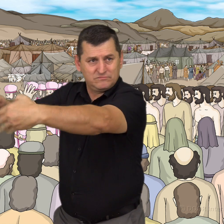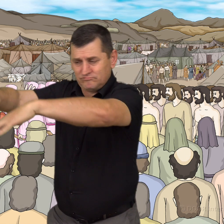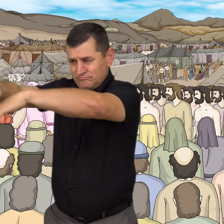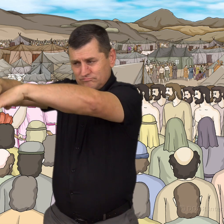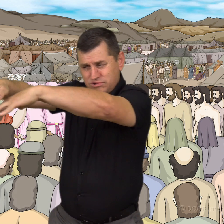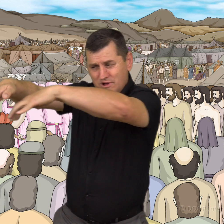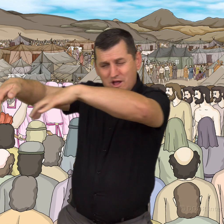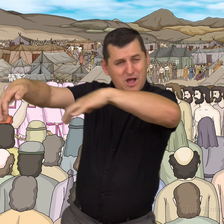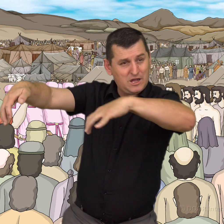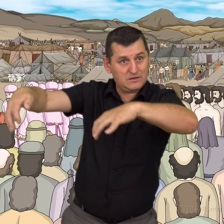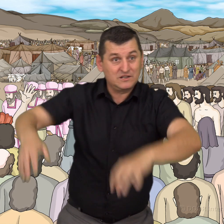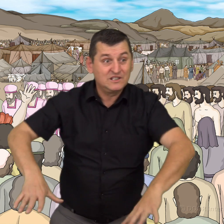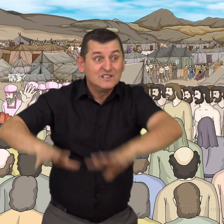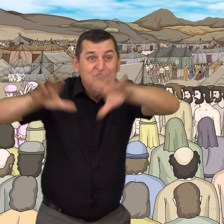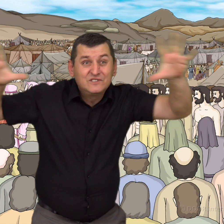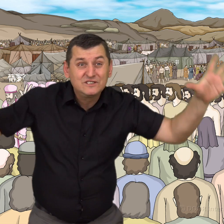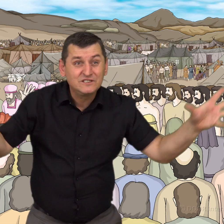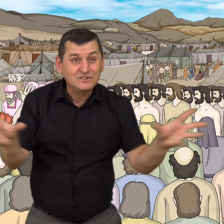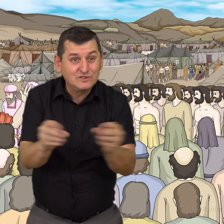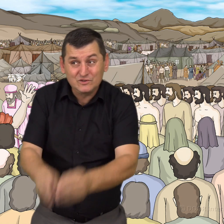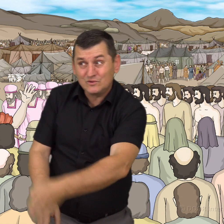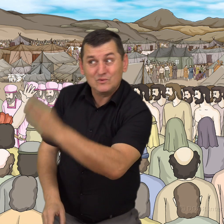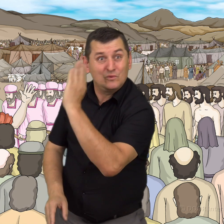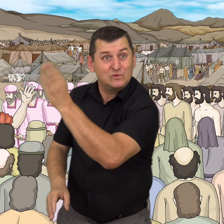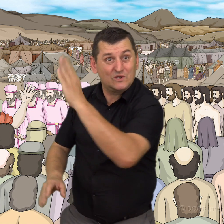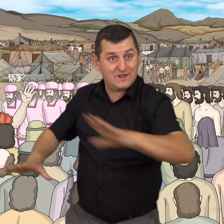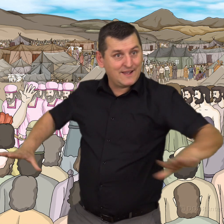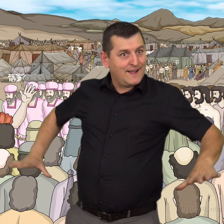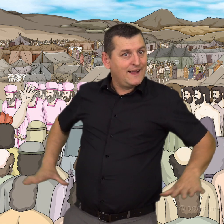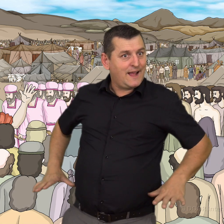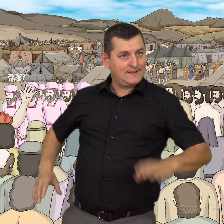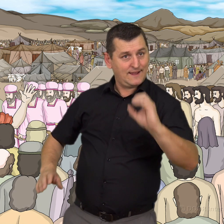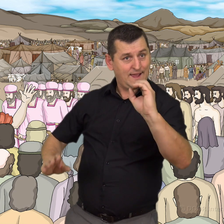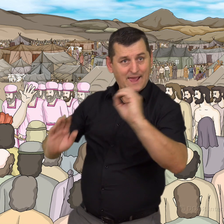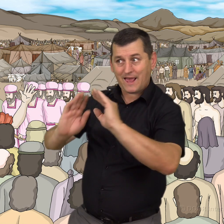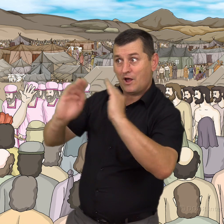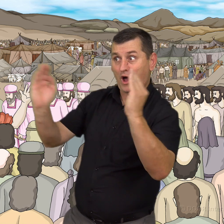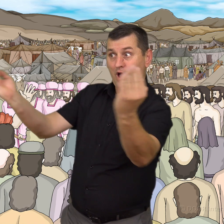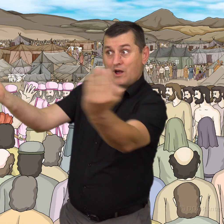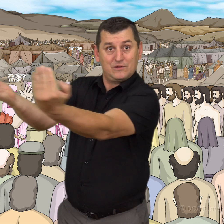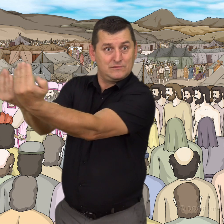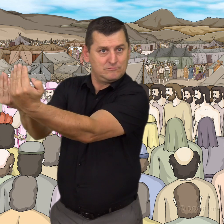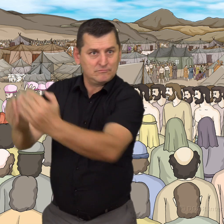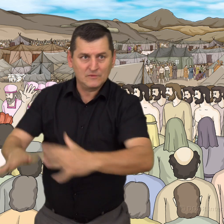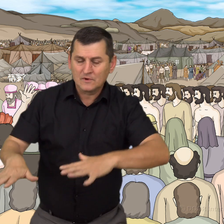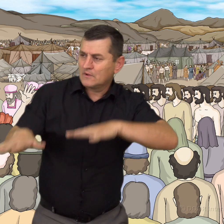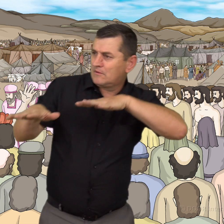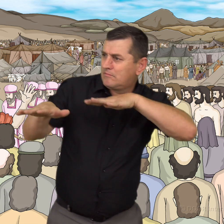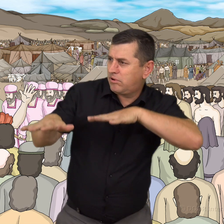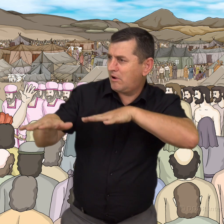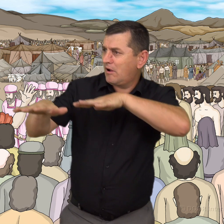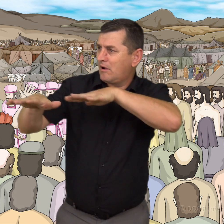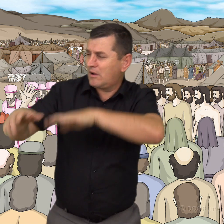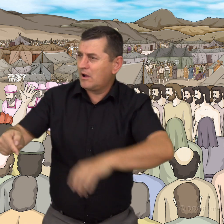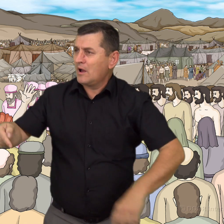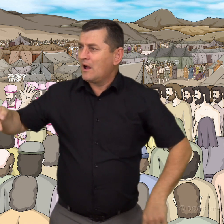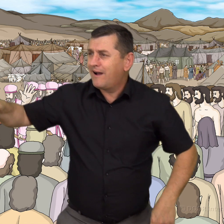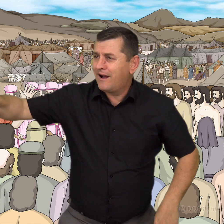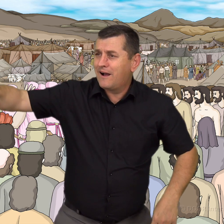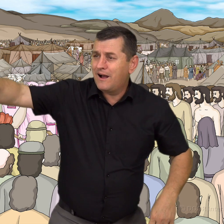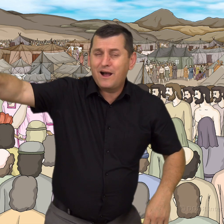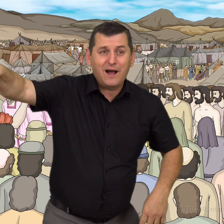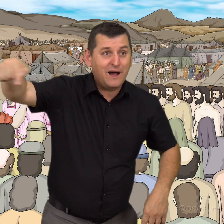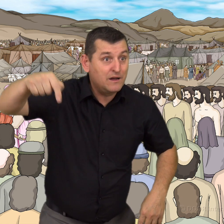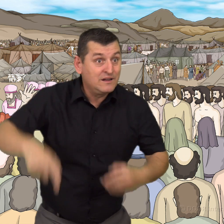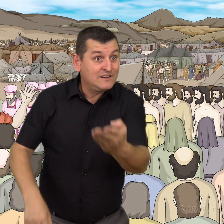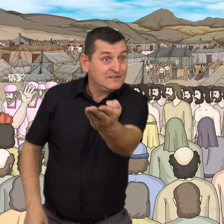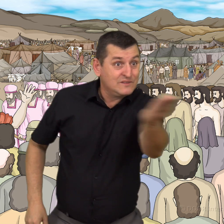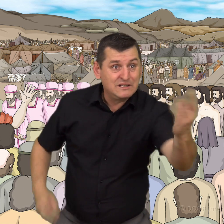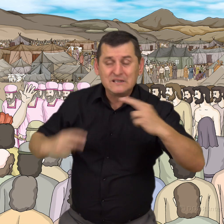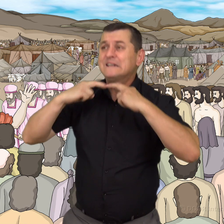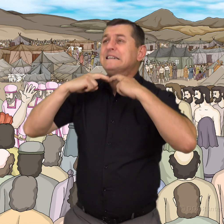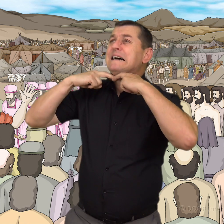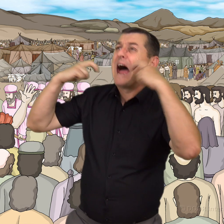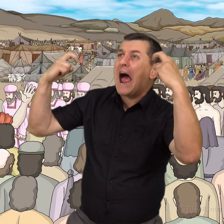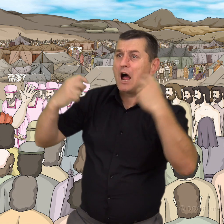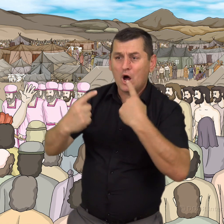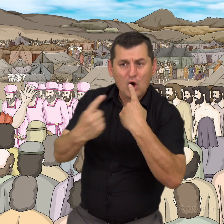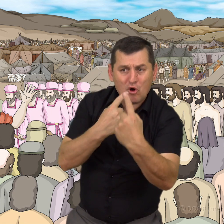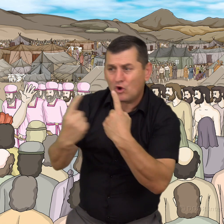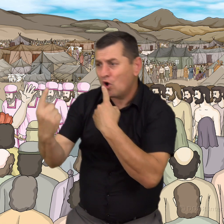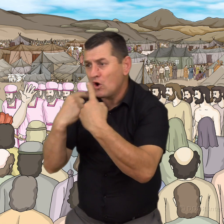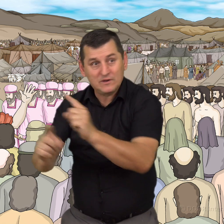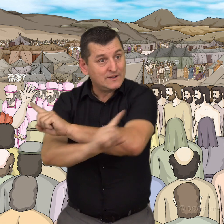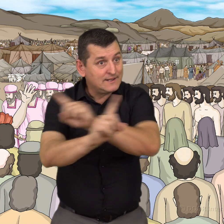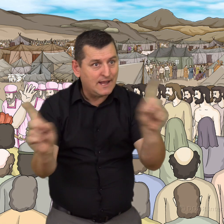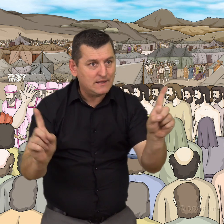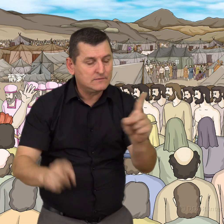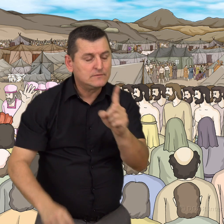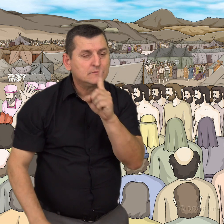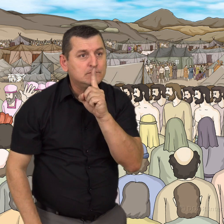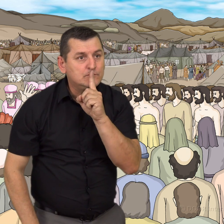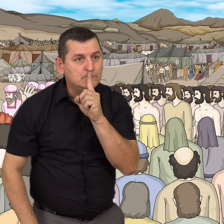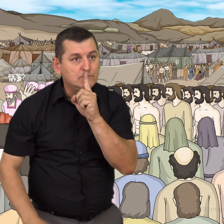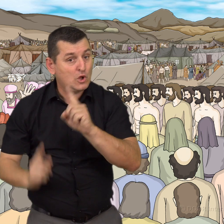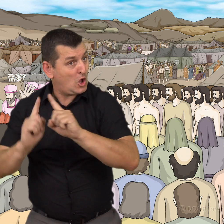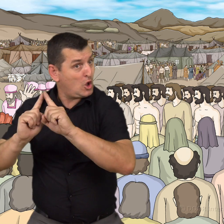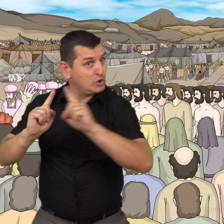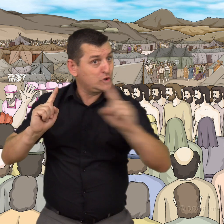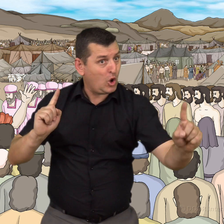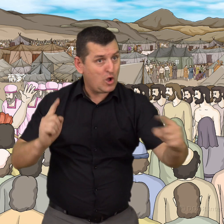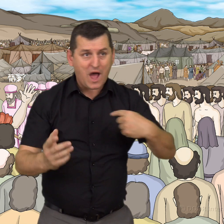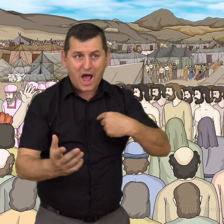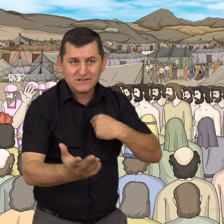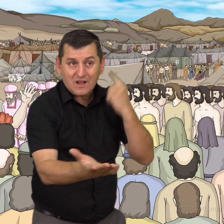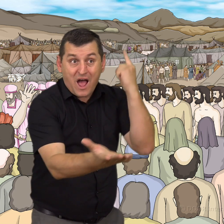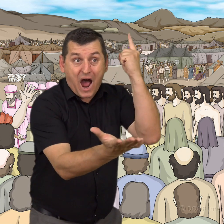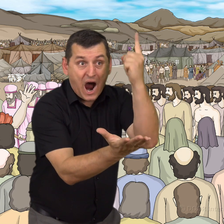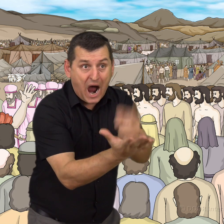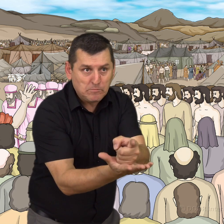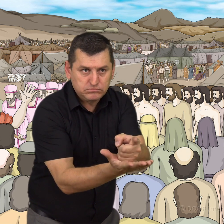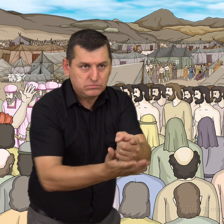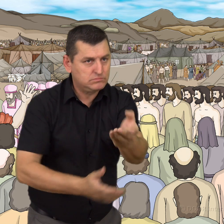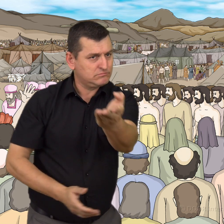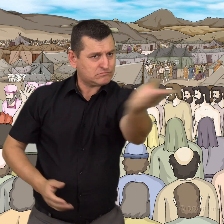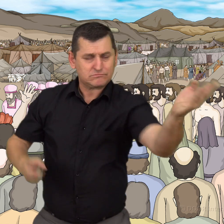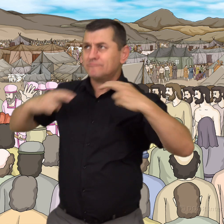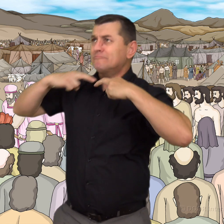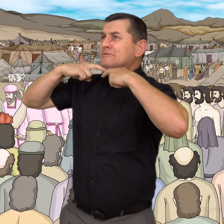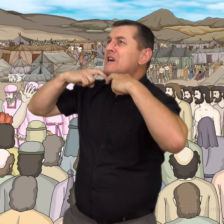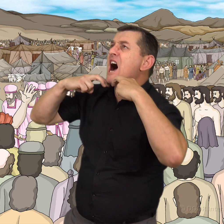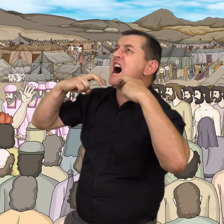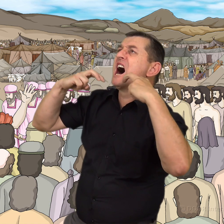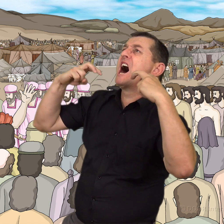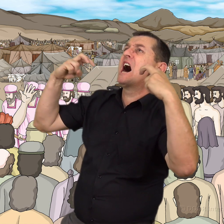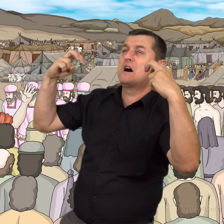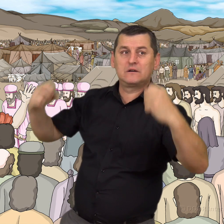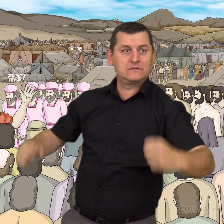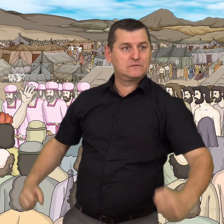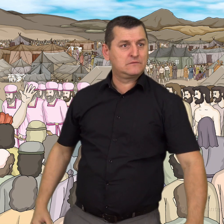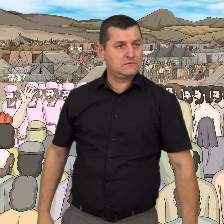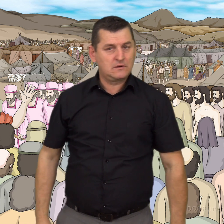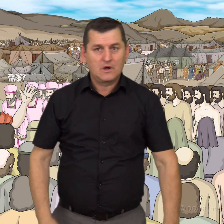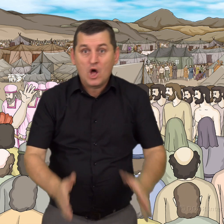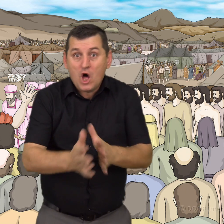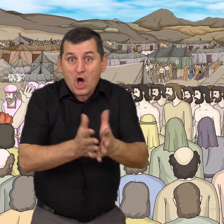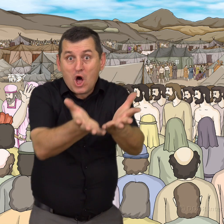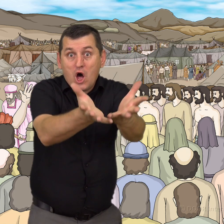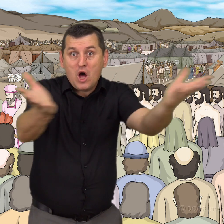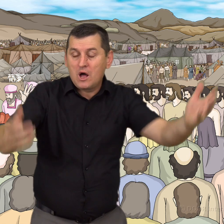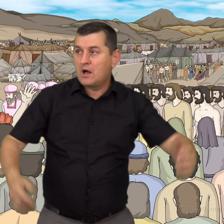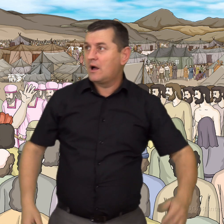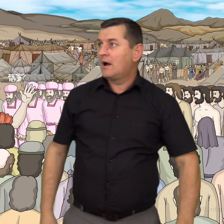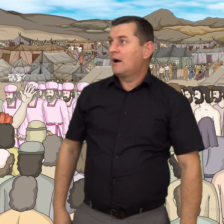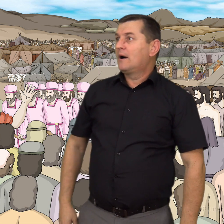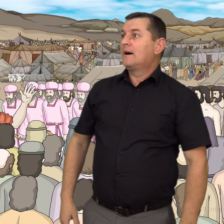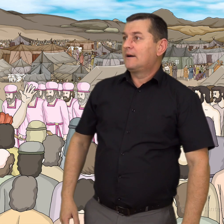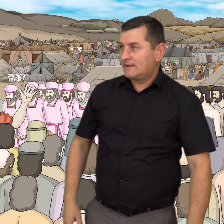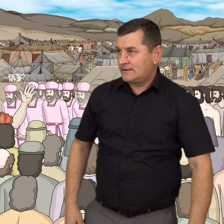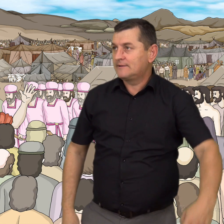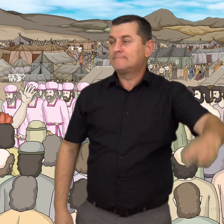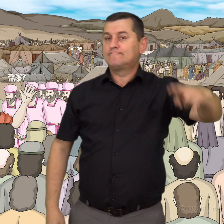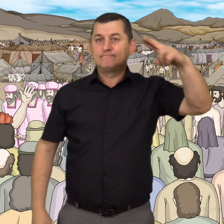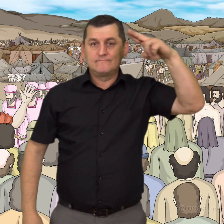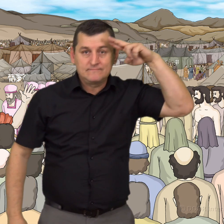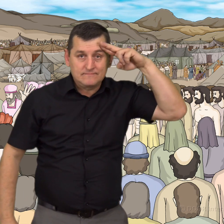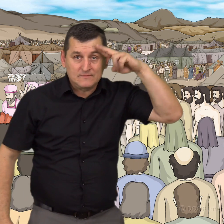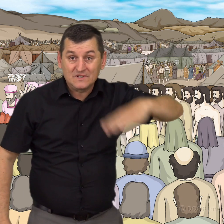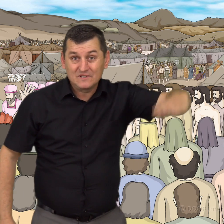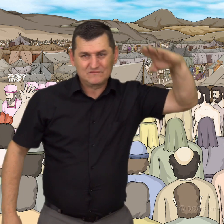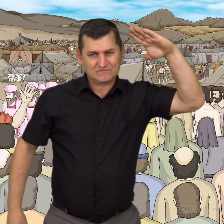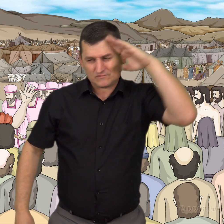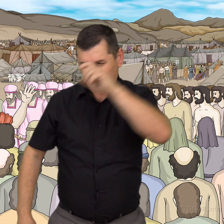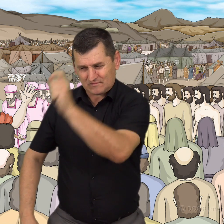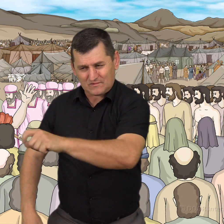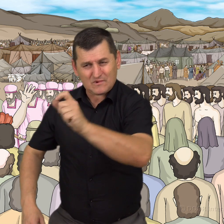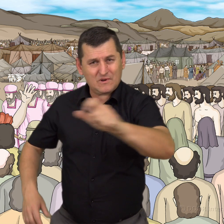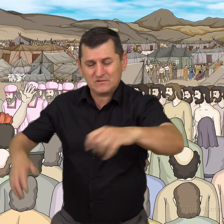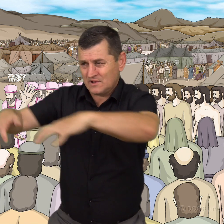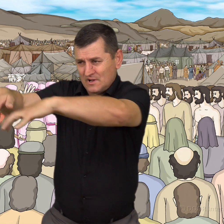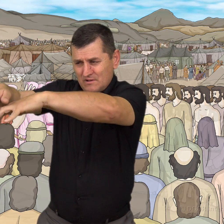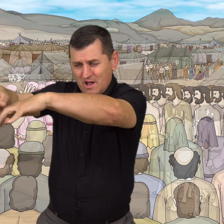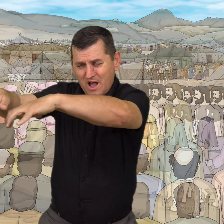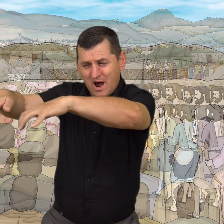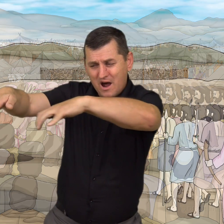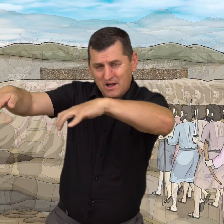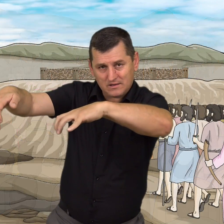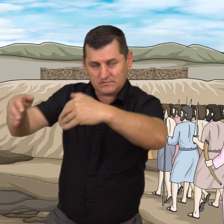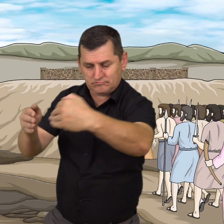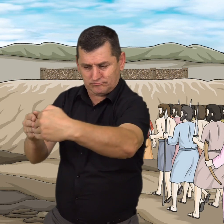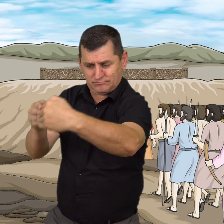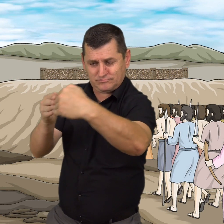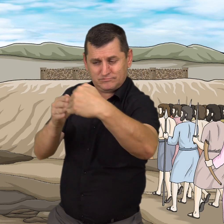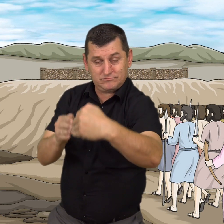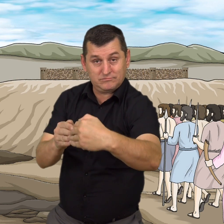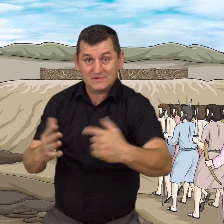And he told the people, “Advance and march around the city, with the armed troops going ahead of the ark of the LORD.”